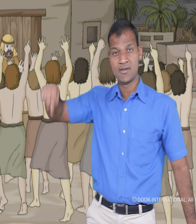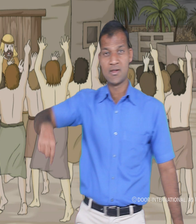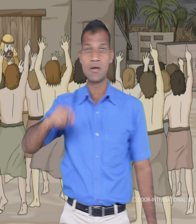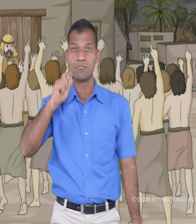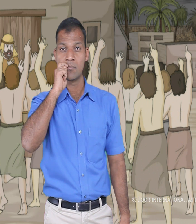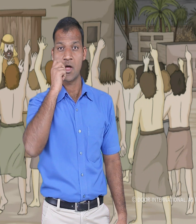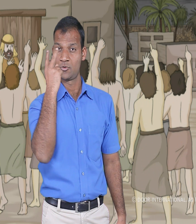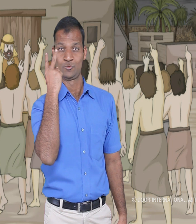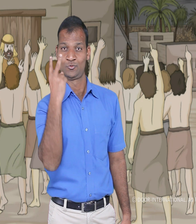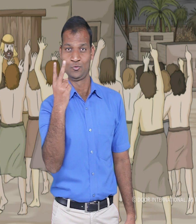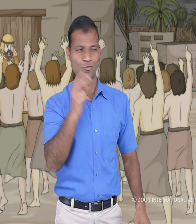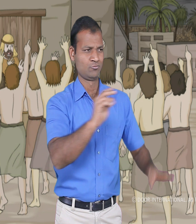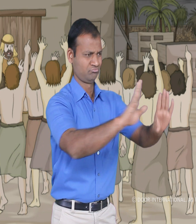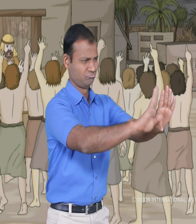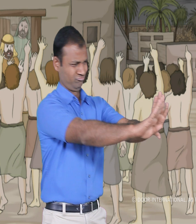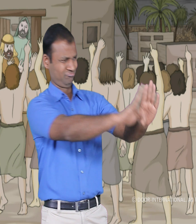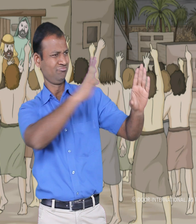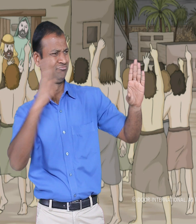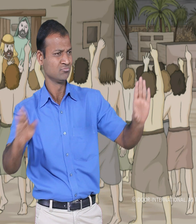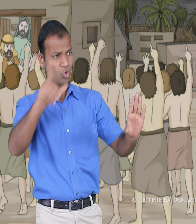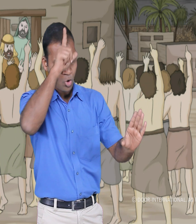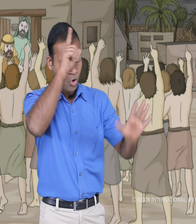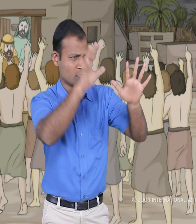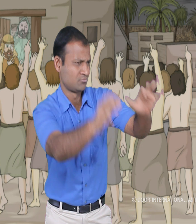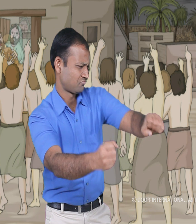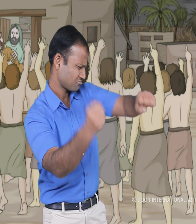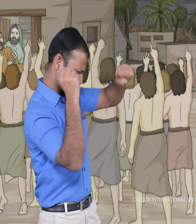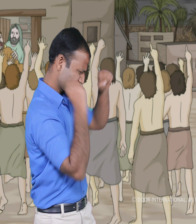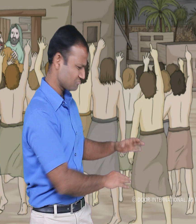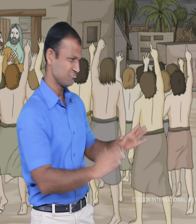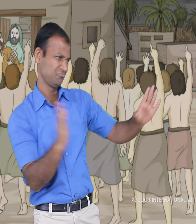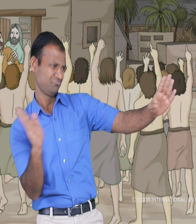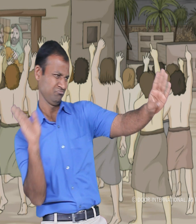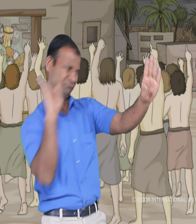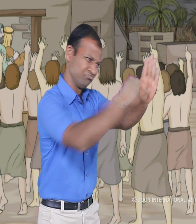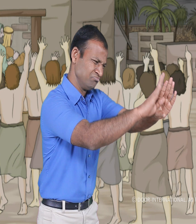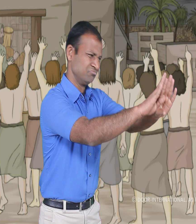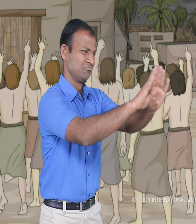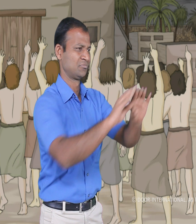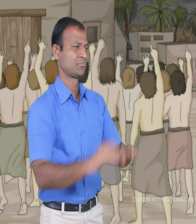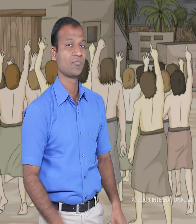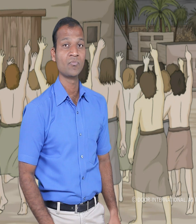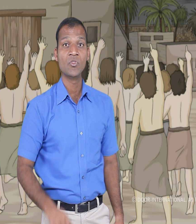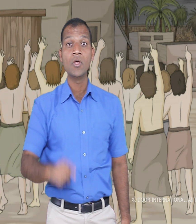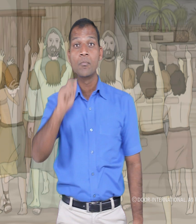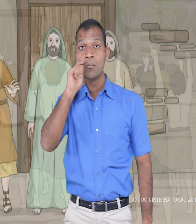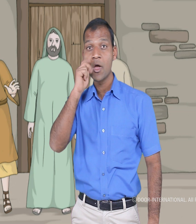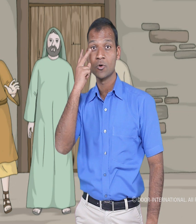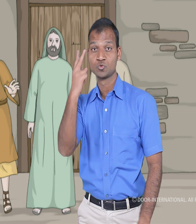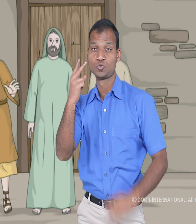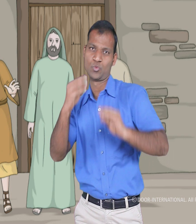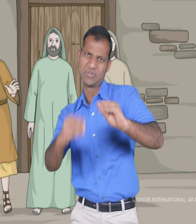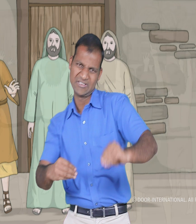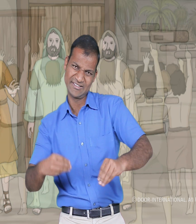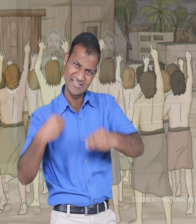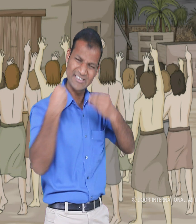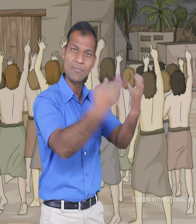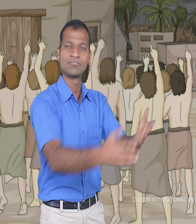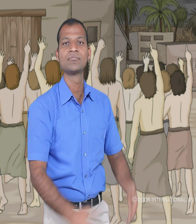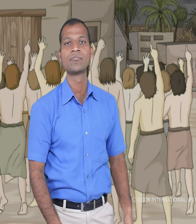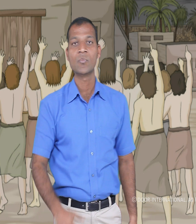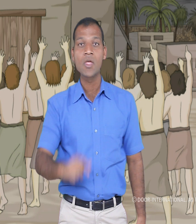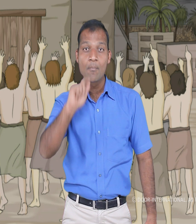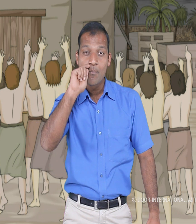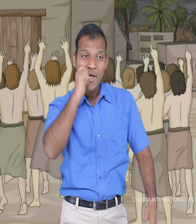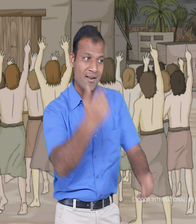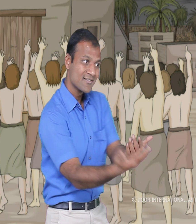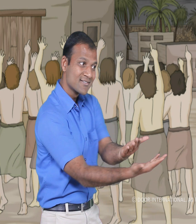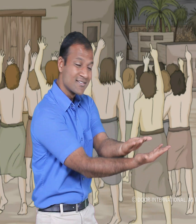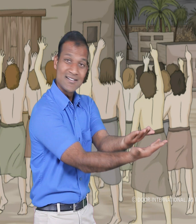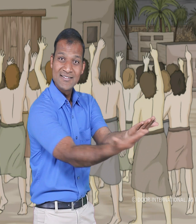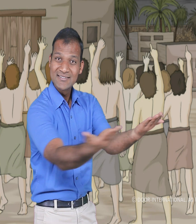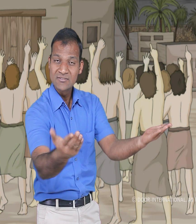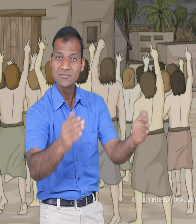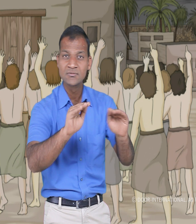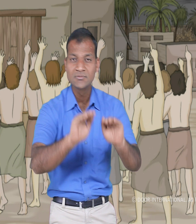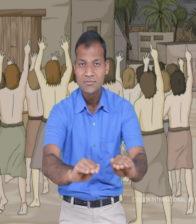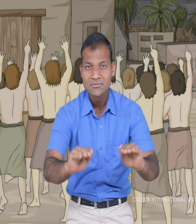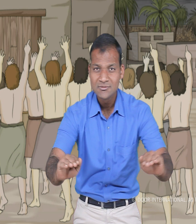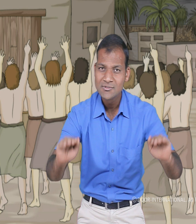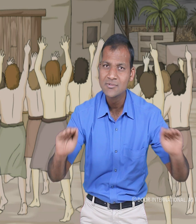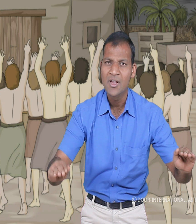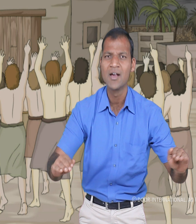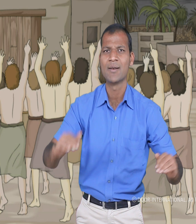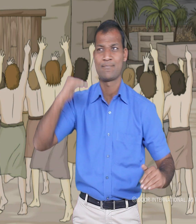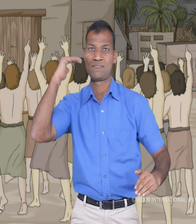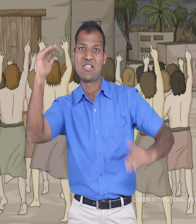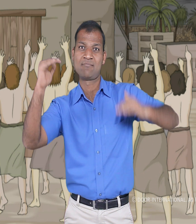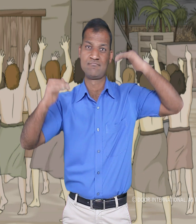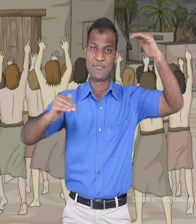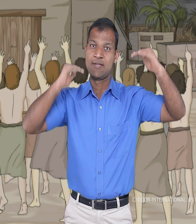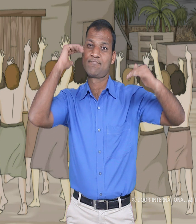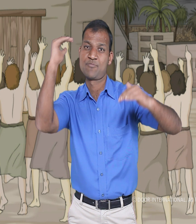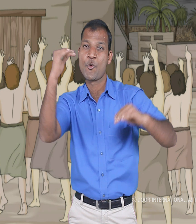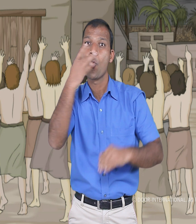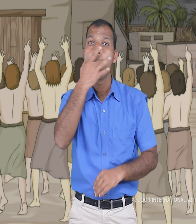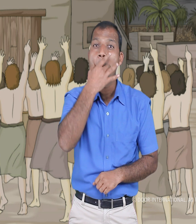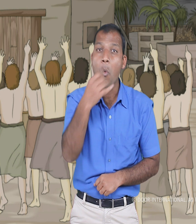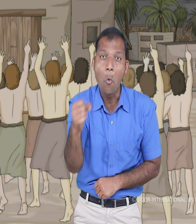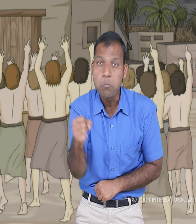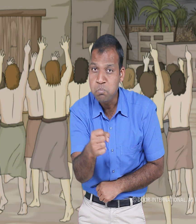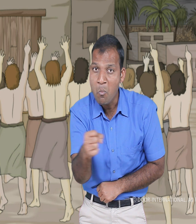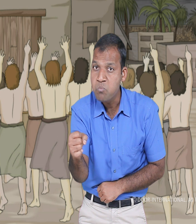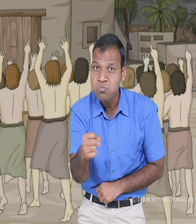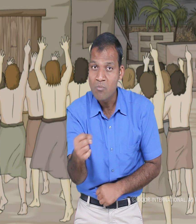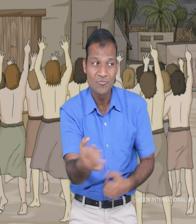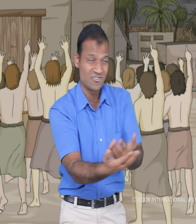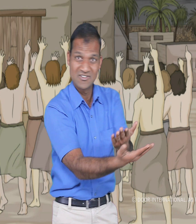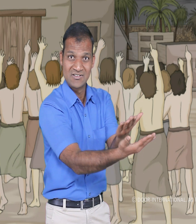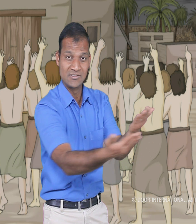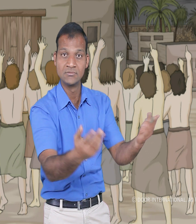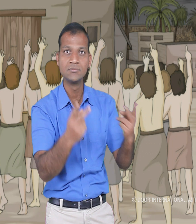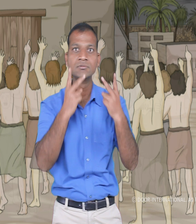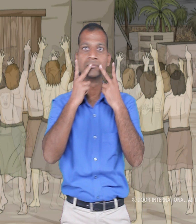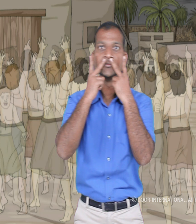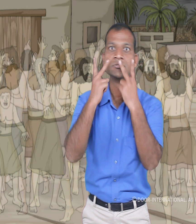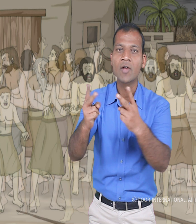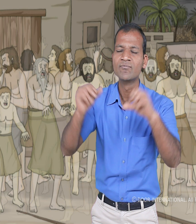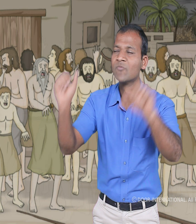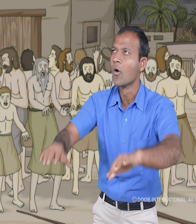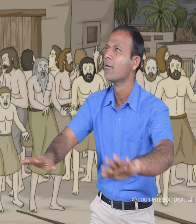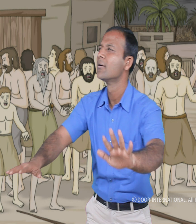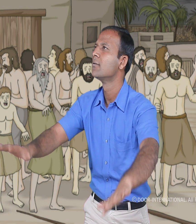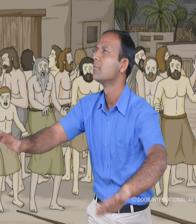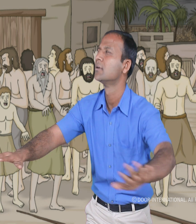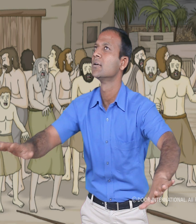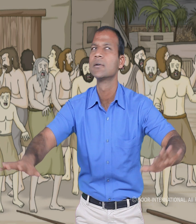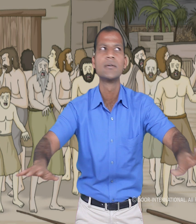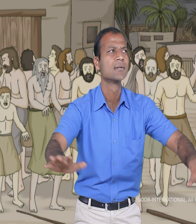But the men inside reached out, pulled Lot into the house with them, and shut the door.